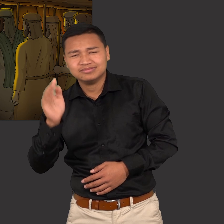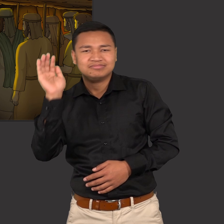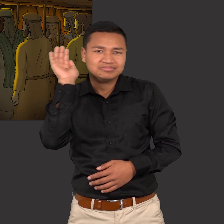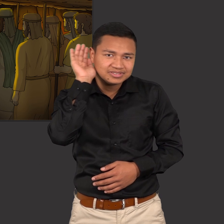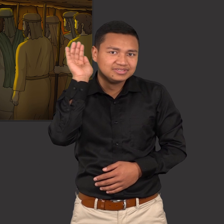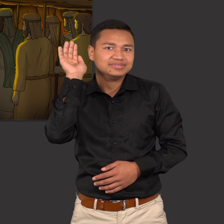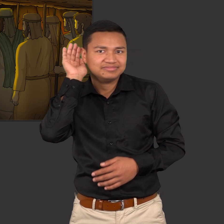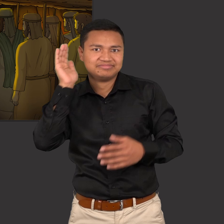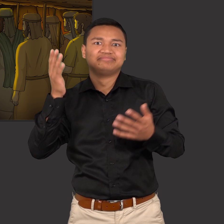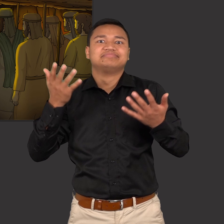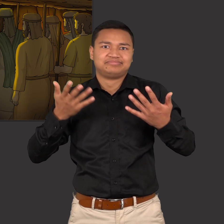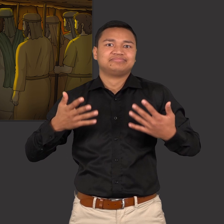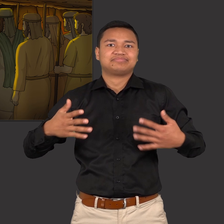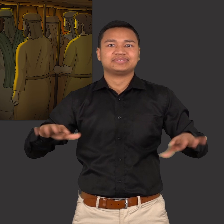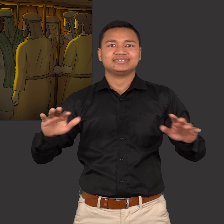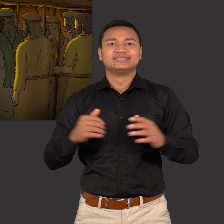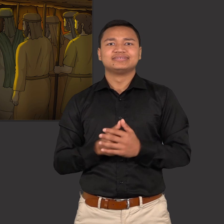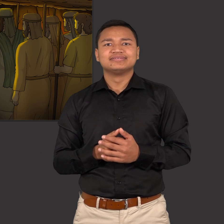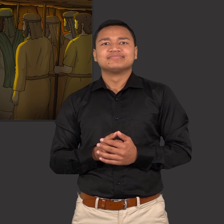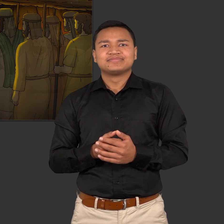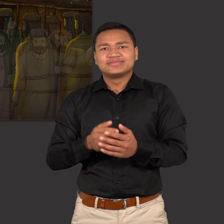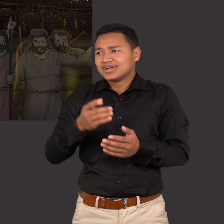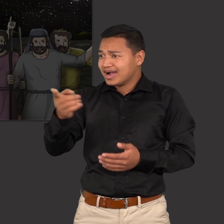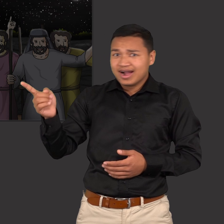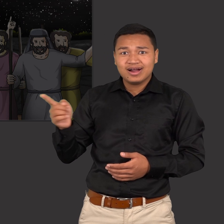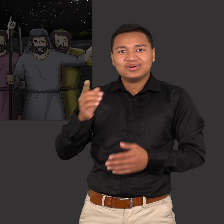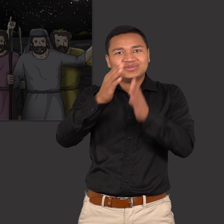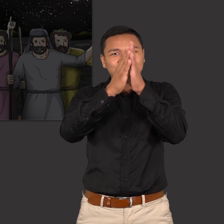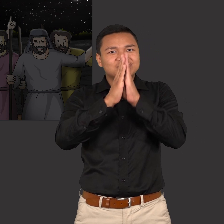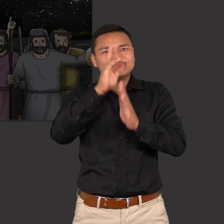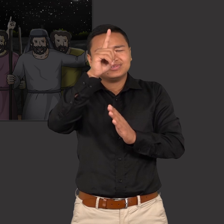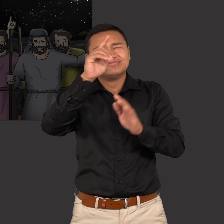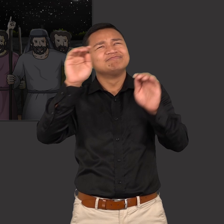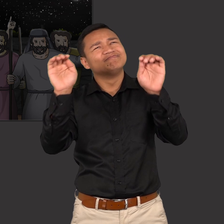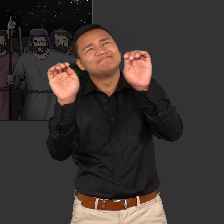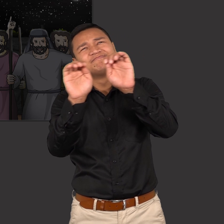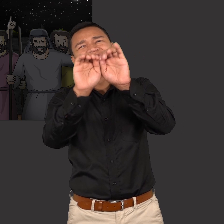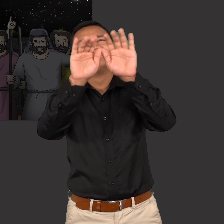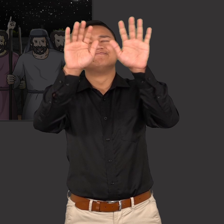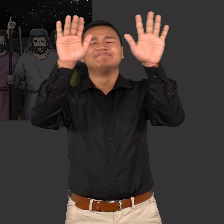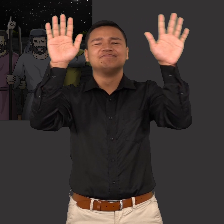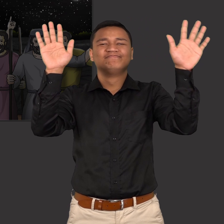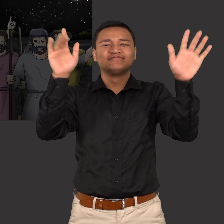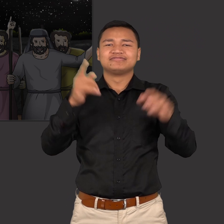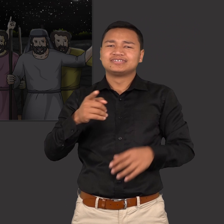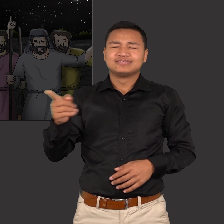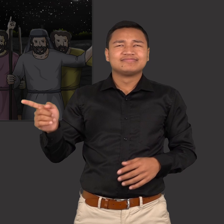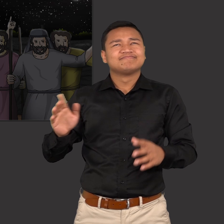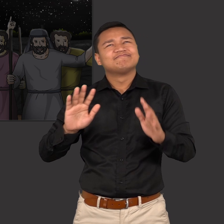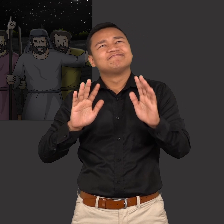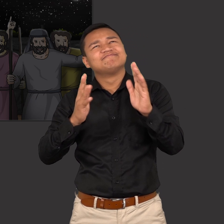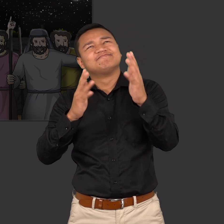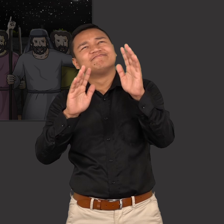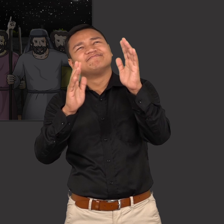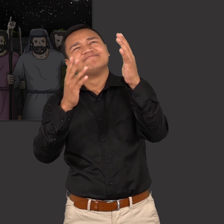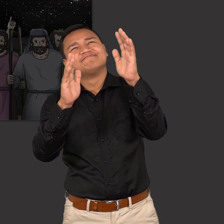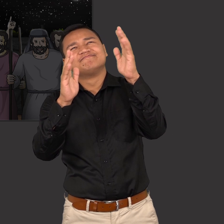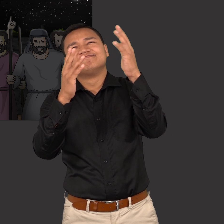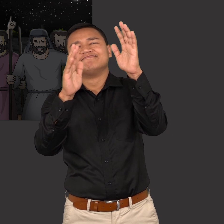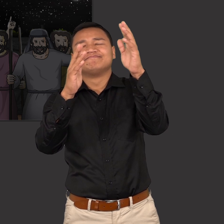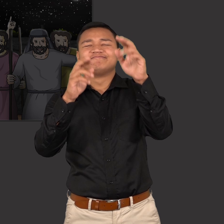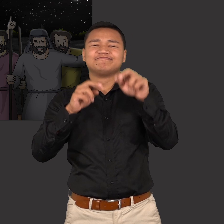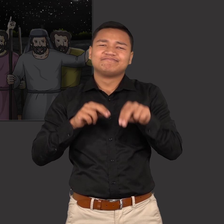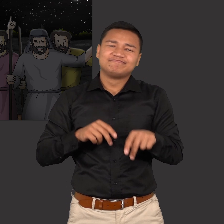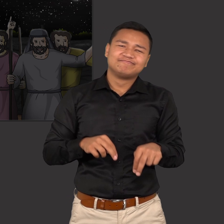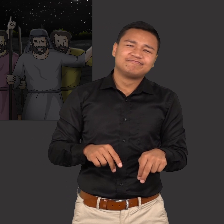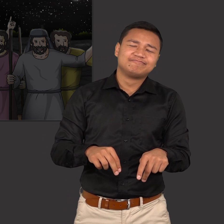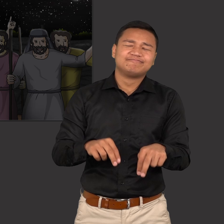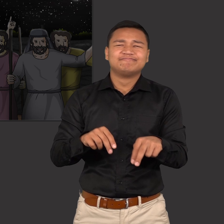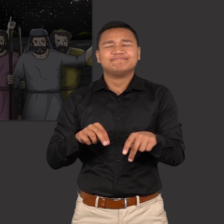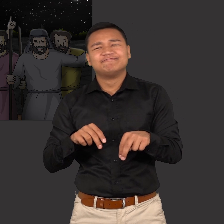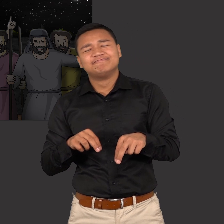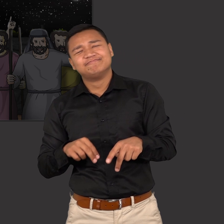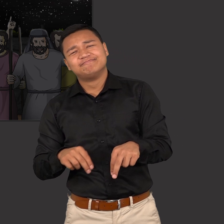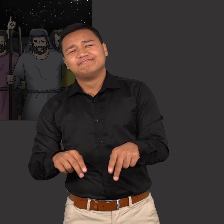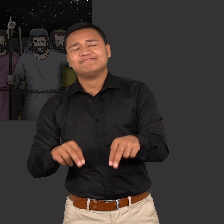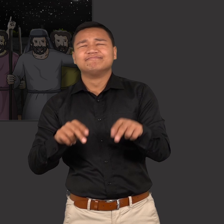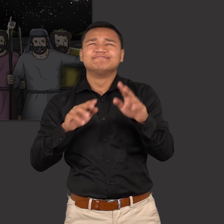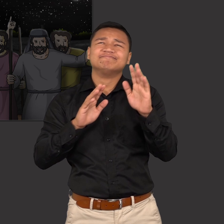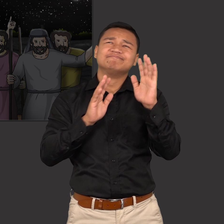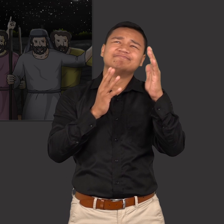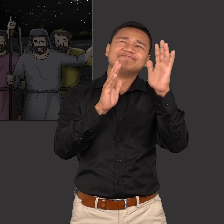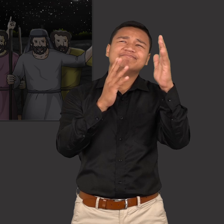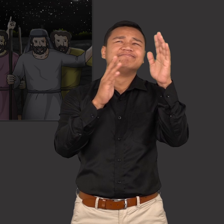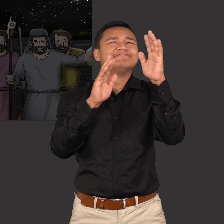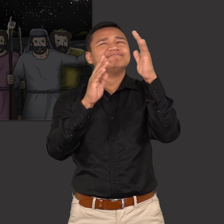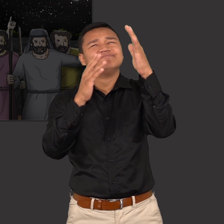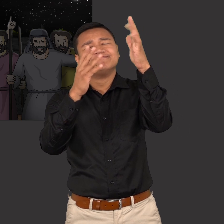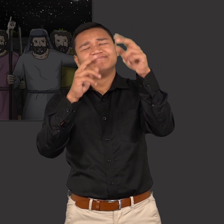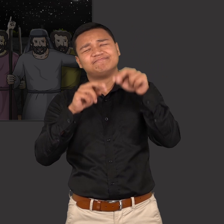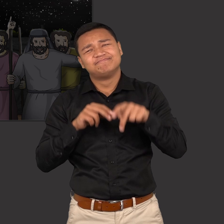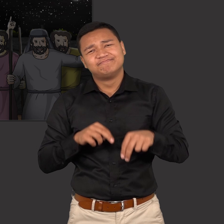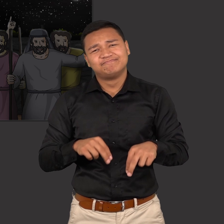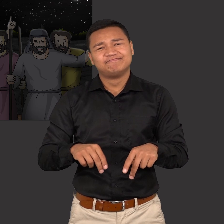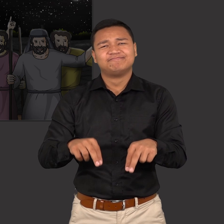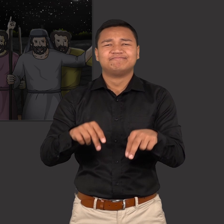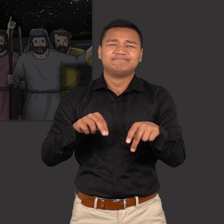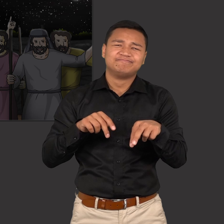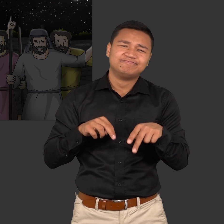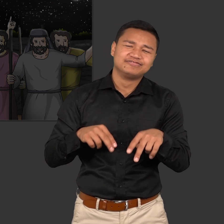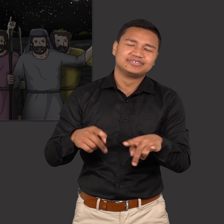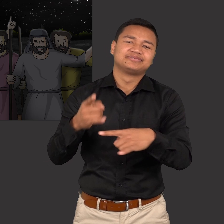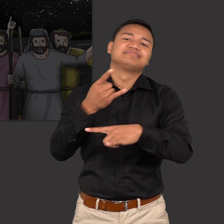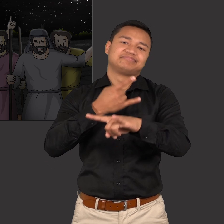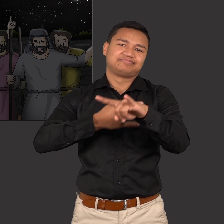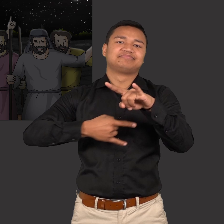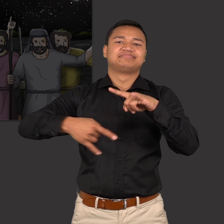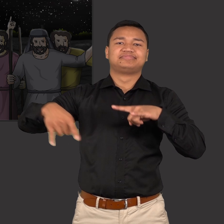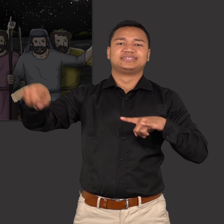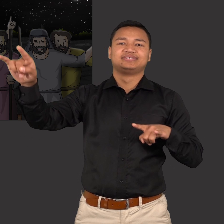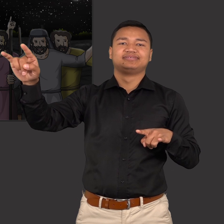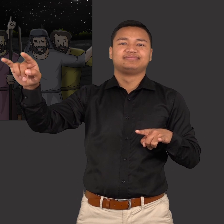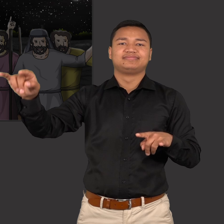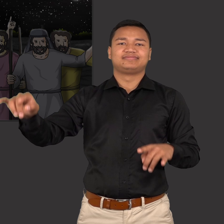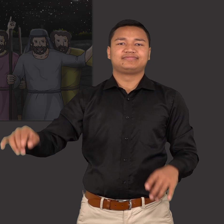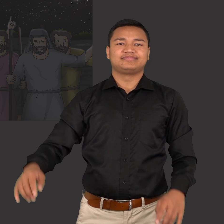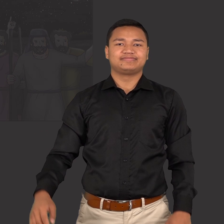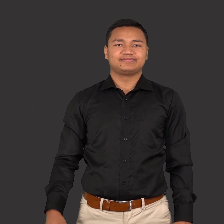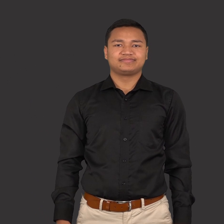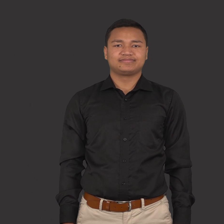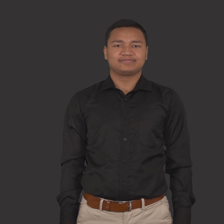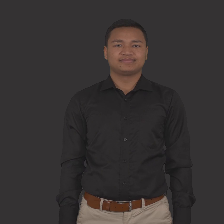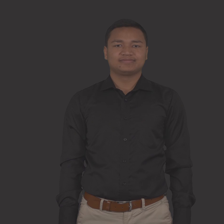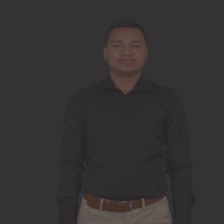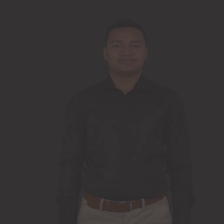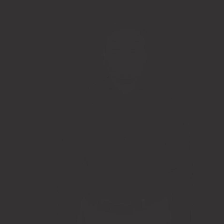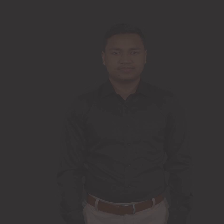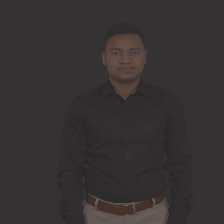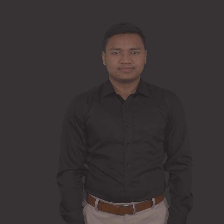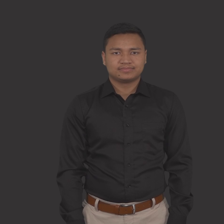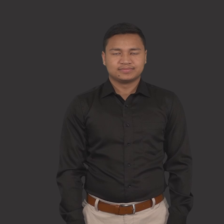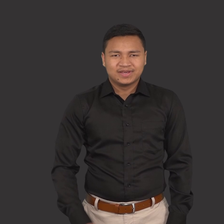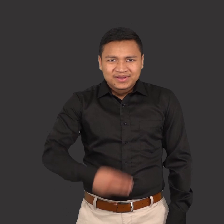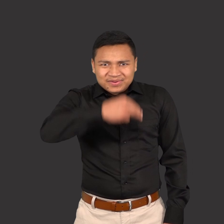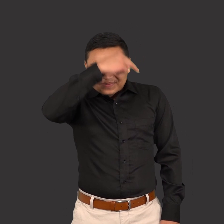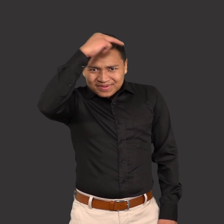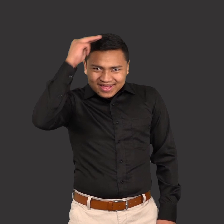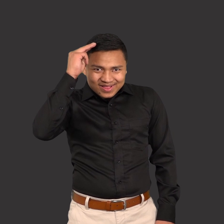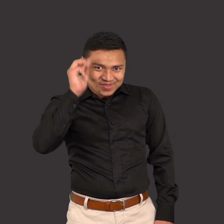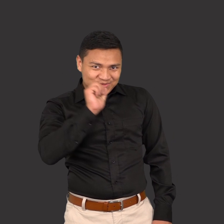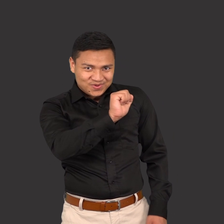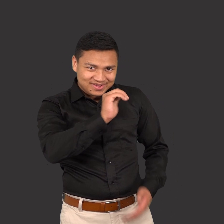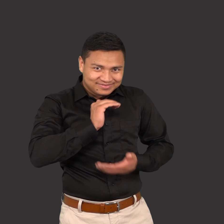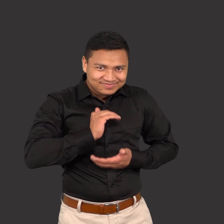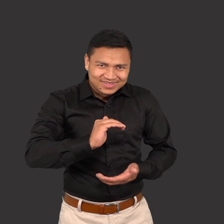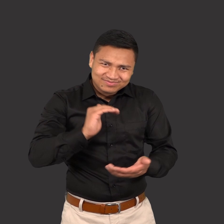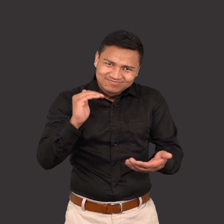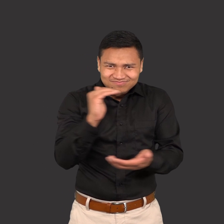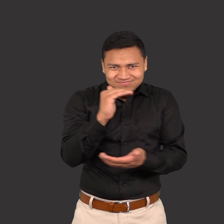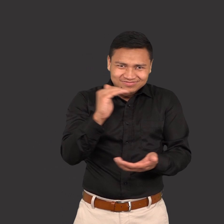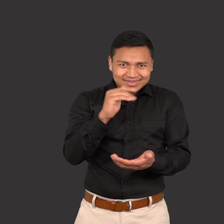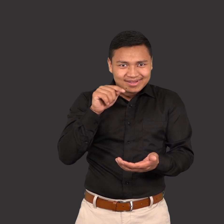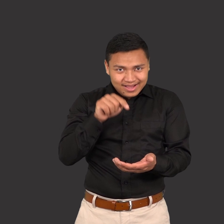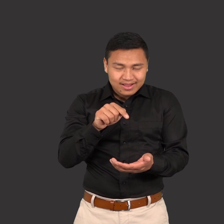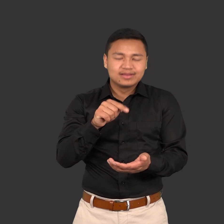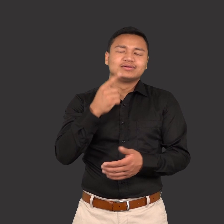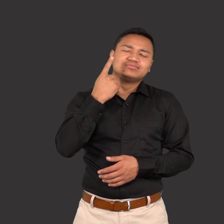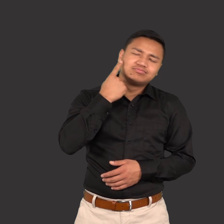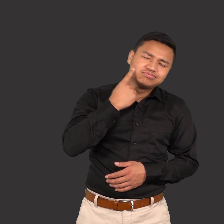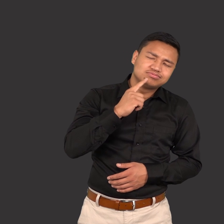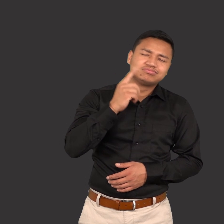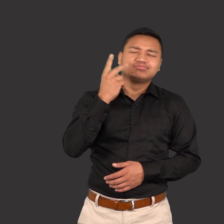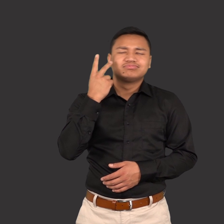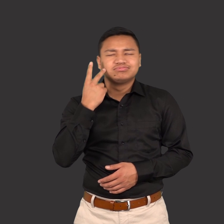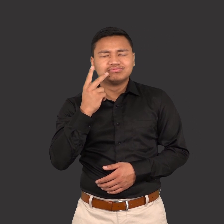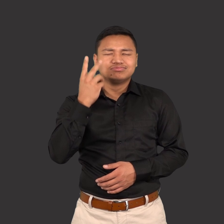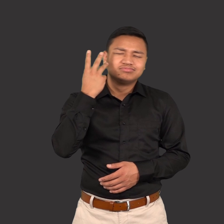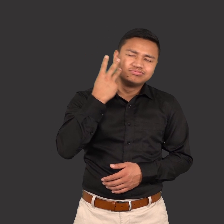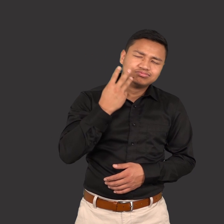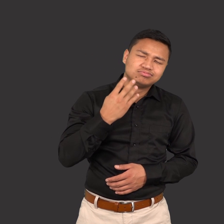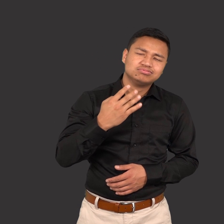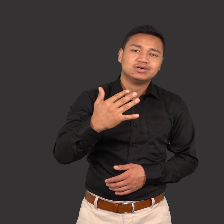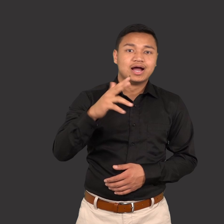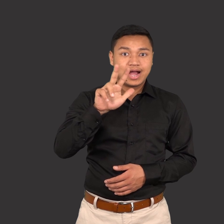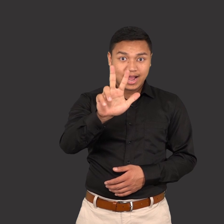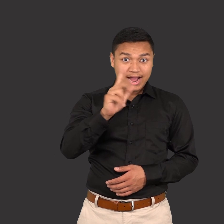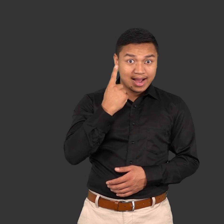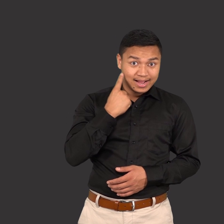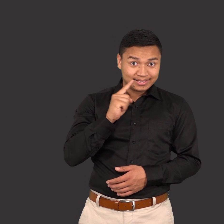The shepherds returned, glorifying and praising God for all they had heard and seen, which was just as the angel had told them.